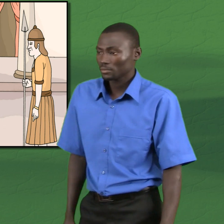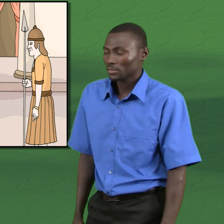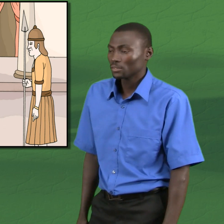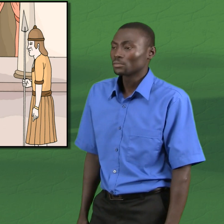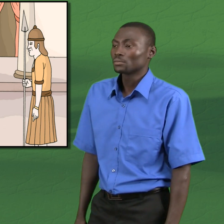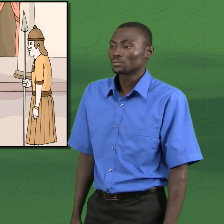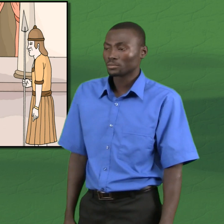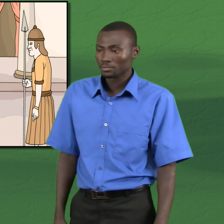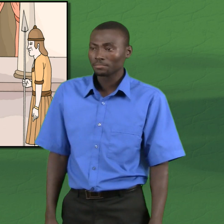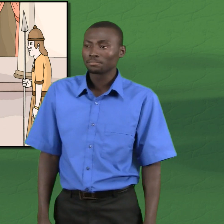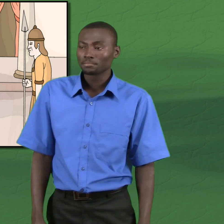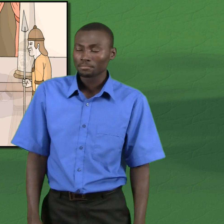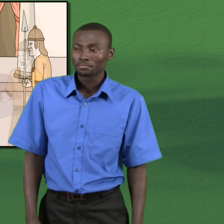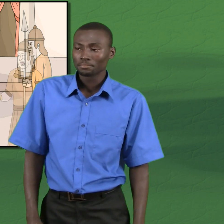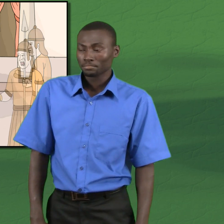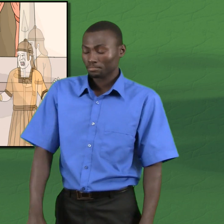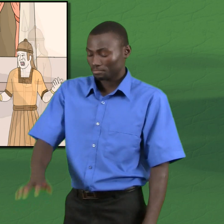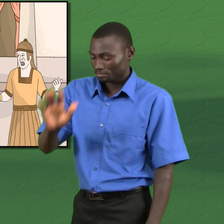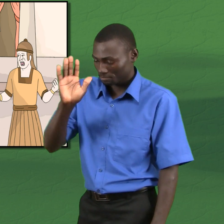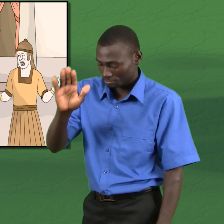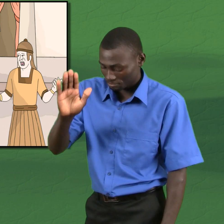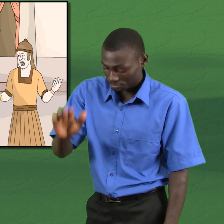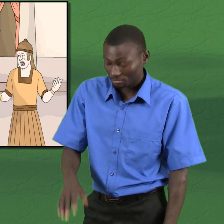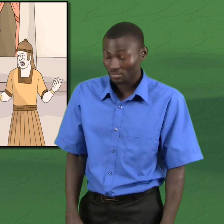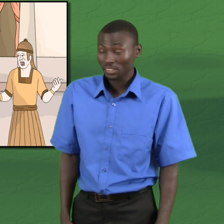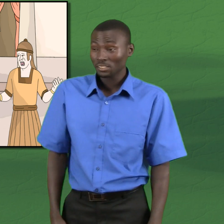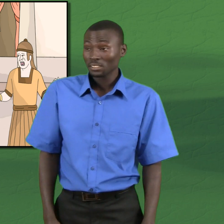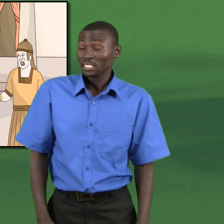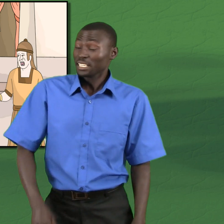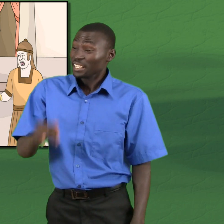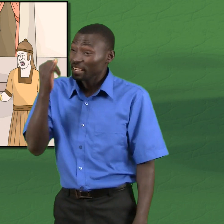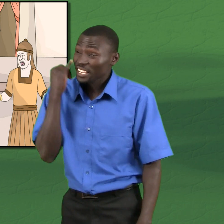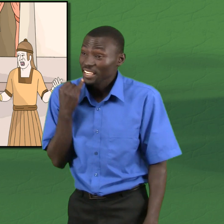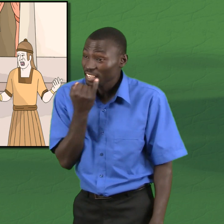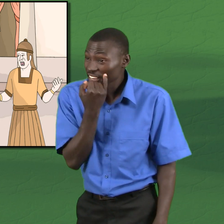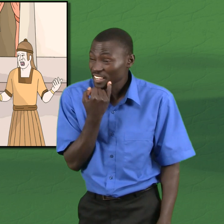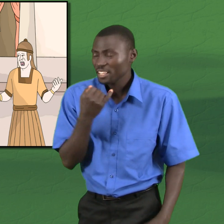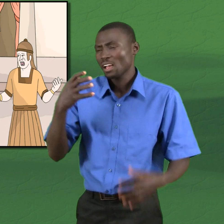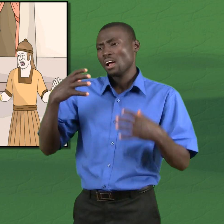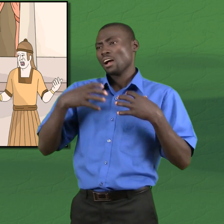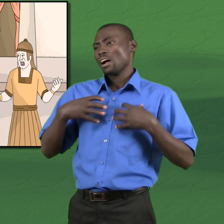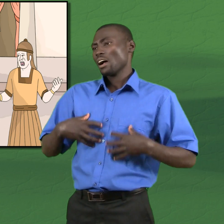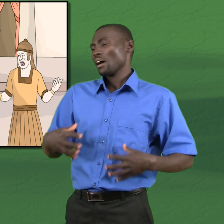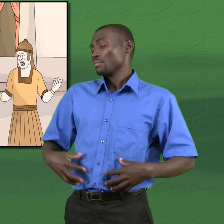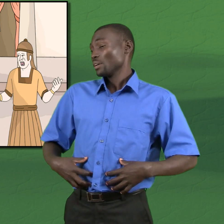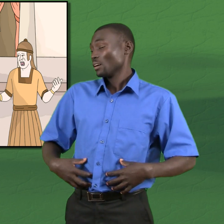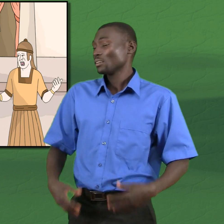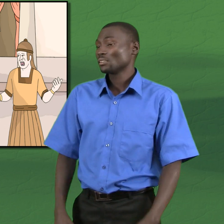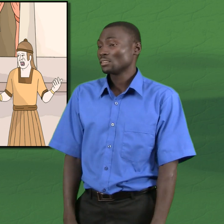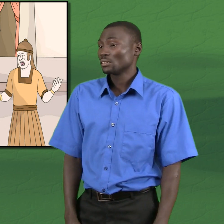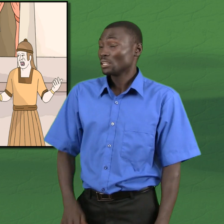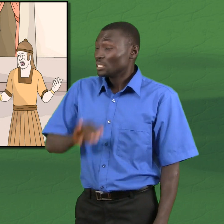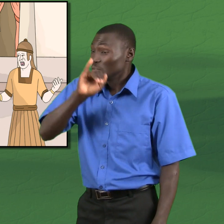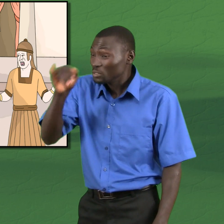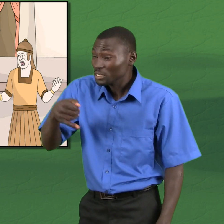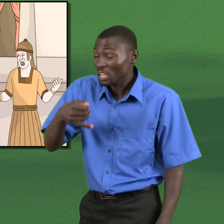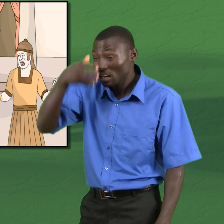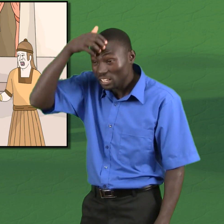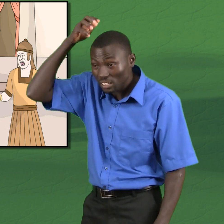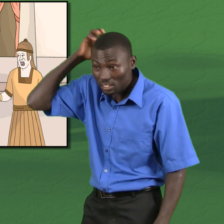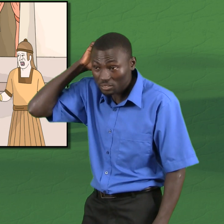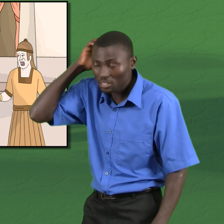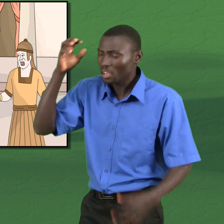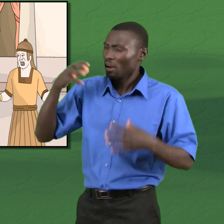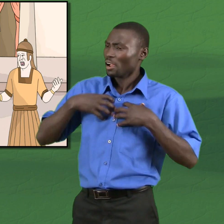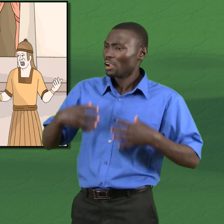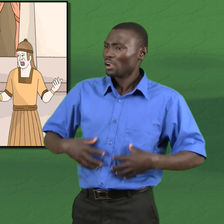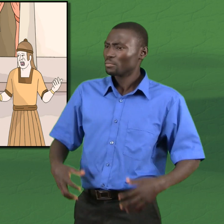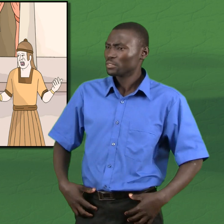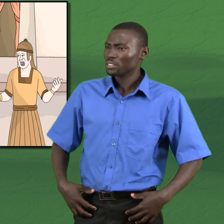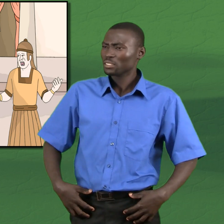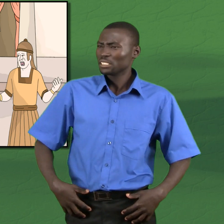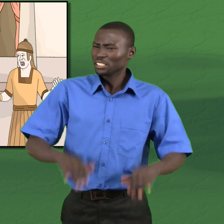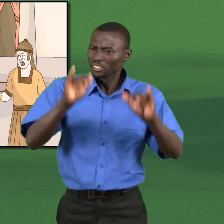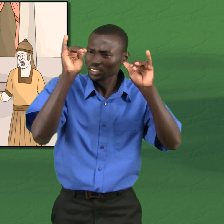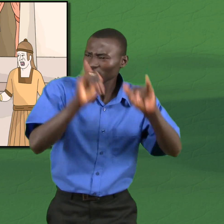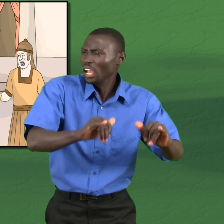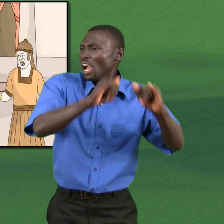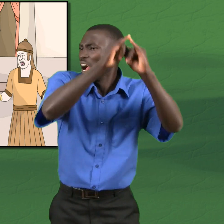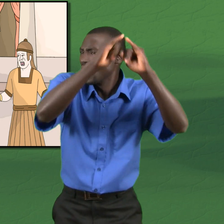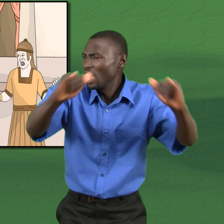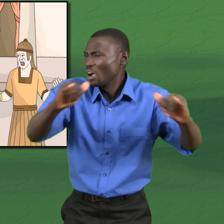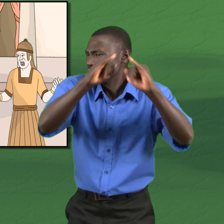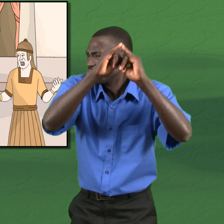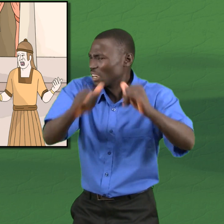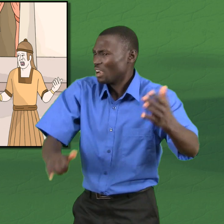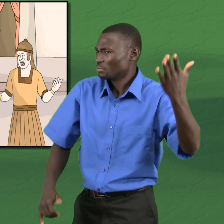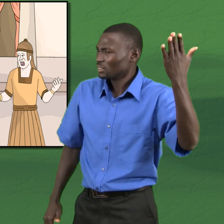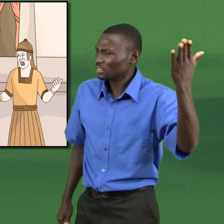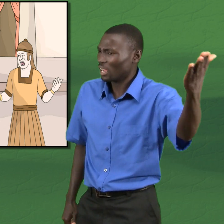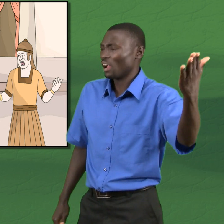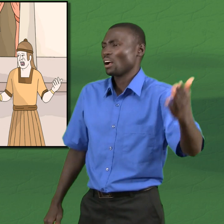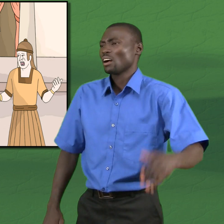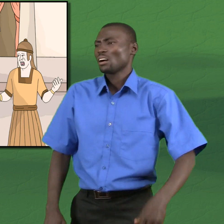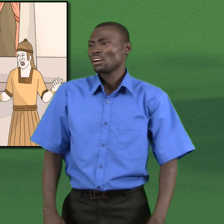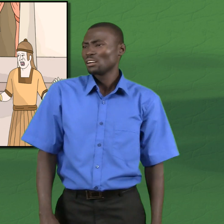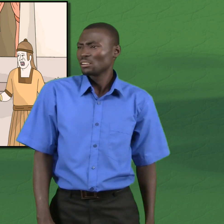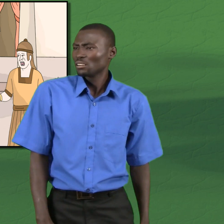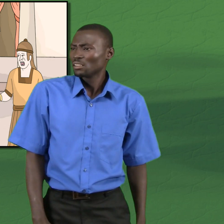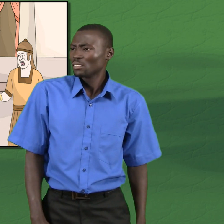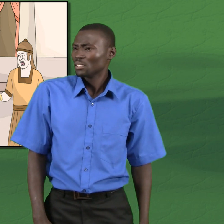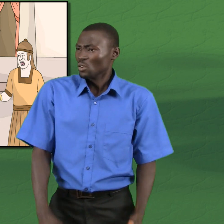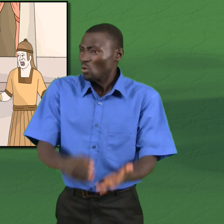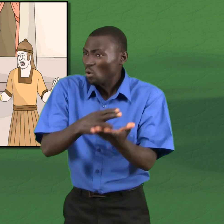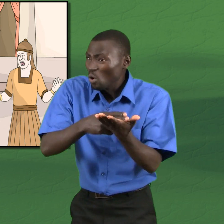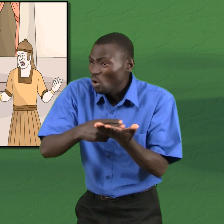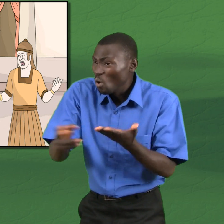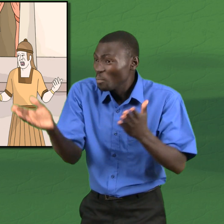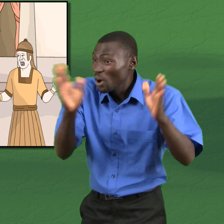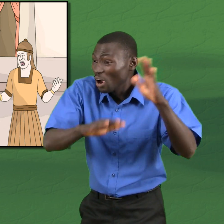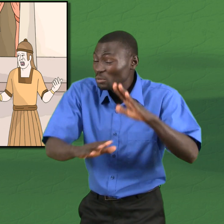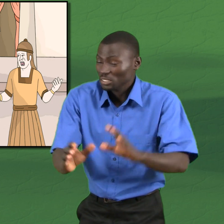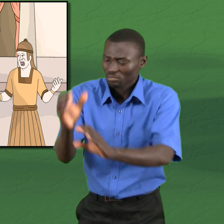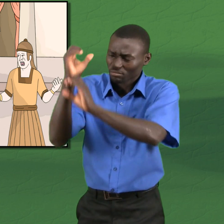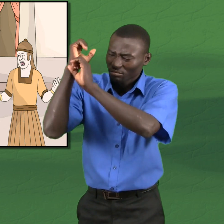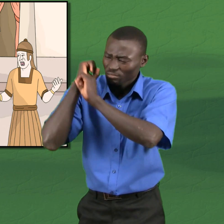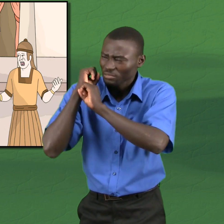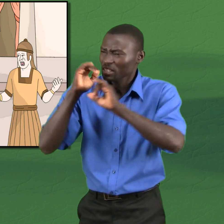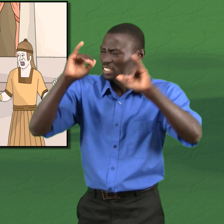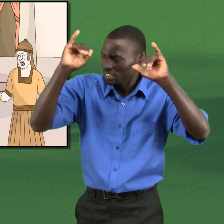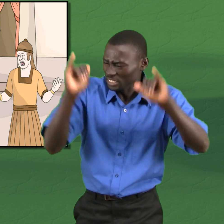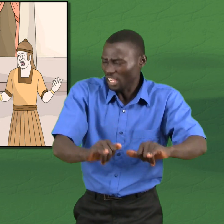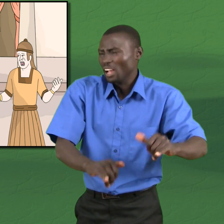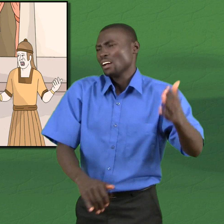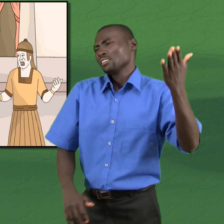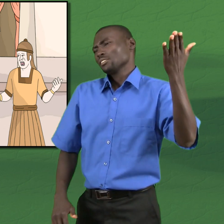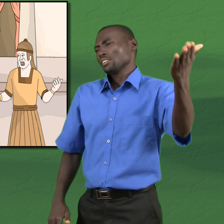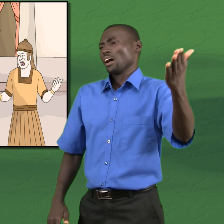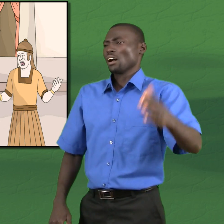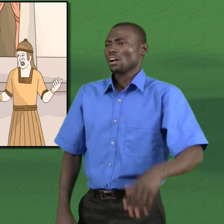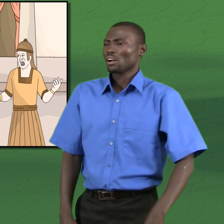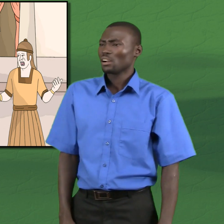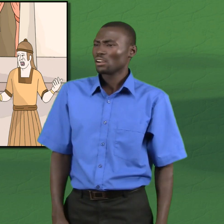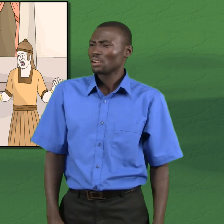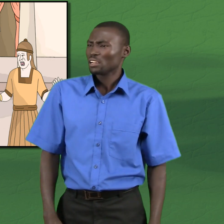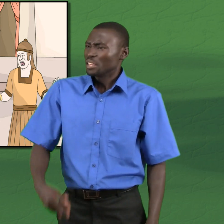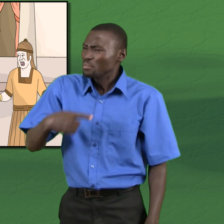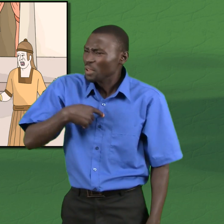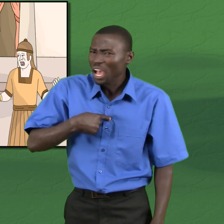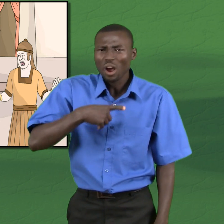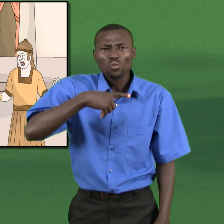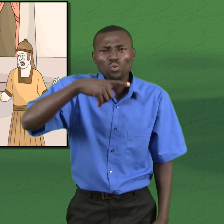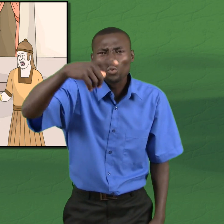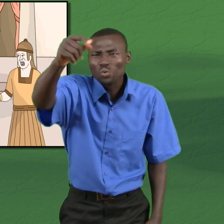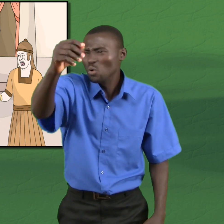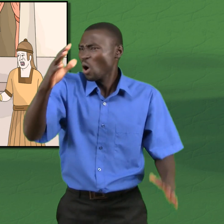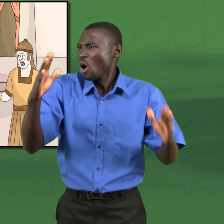Uriah answered, “The ark and Israel and Judah are dwelling in tents, and my master Joab and his soldiers are camped in the open field.